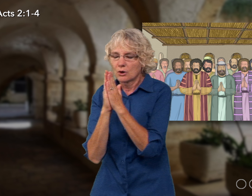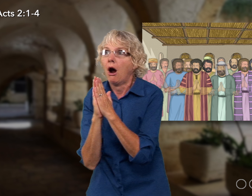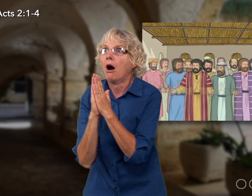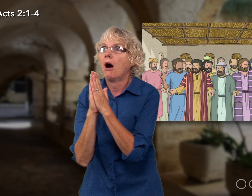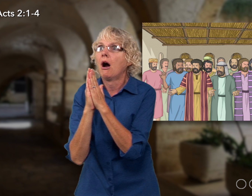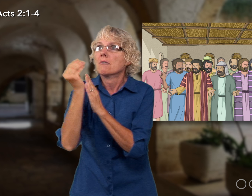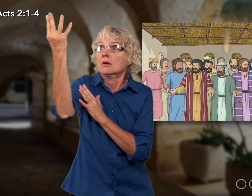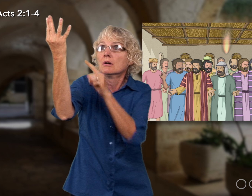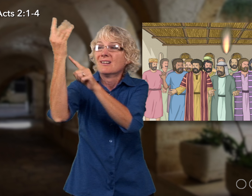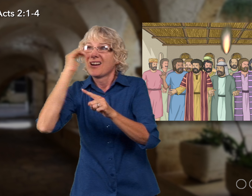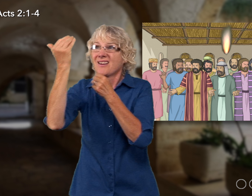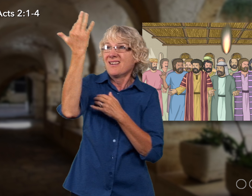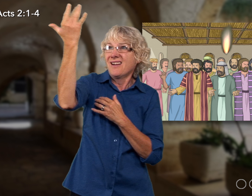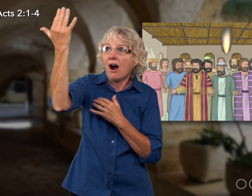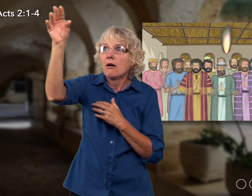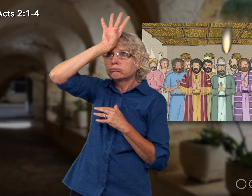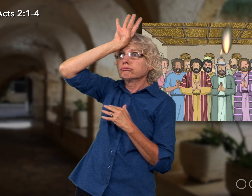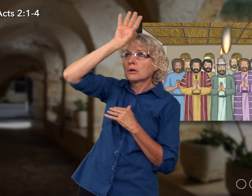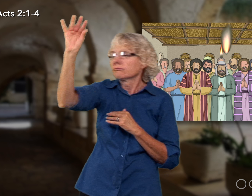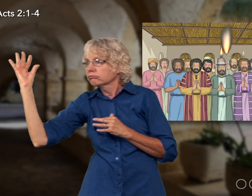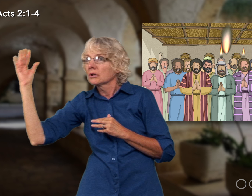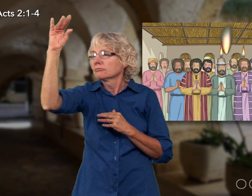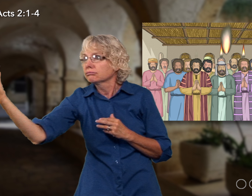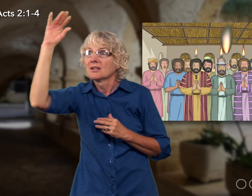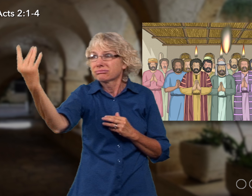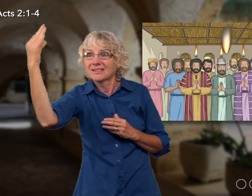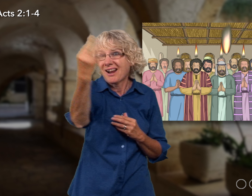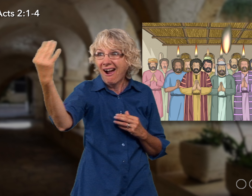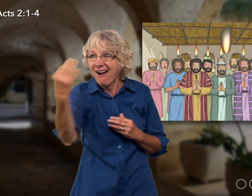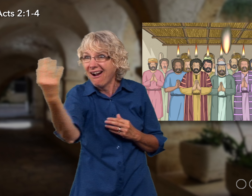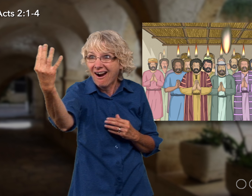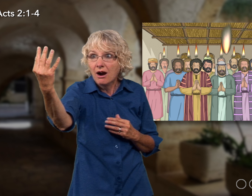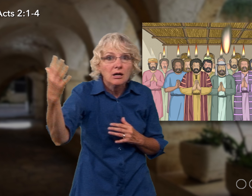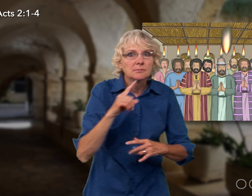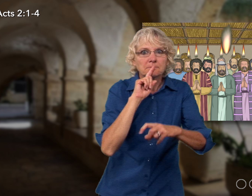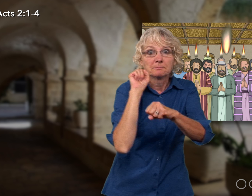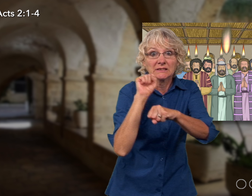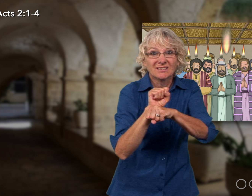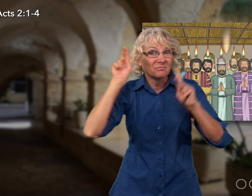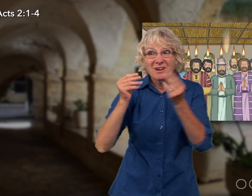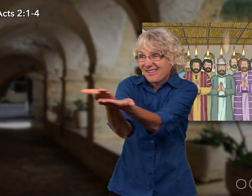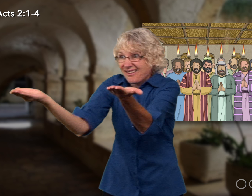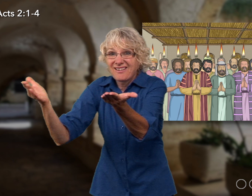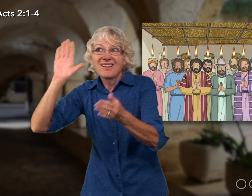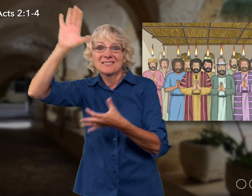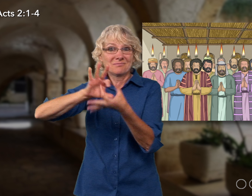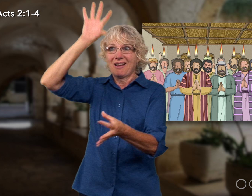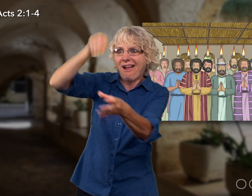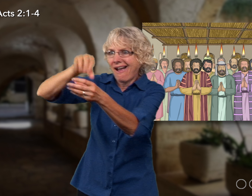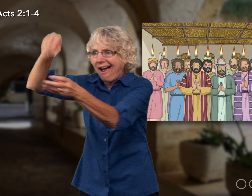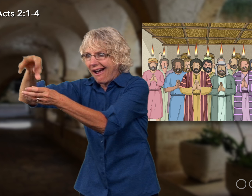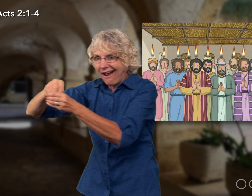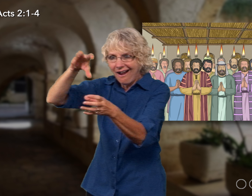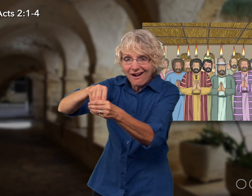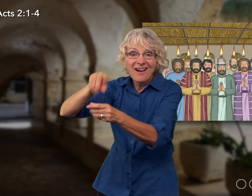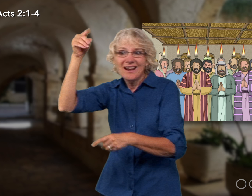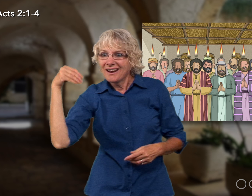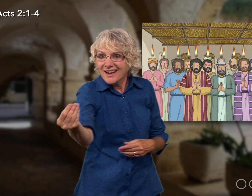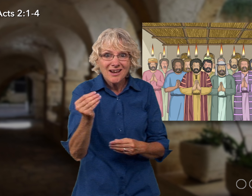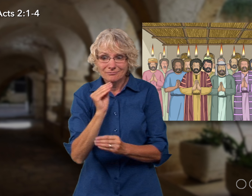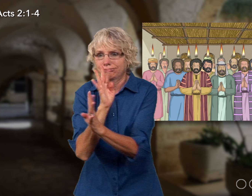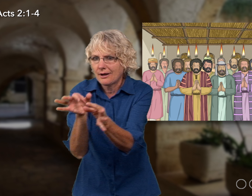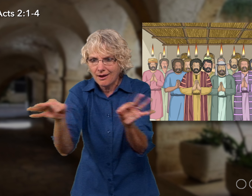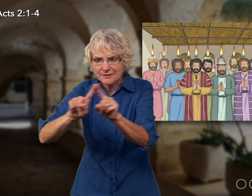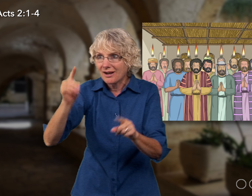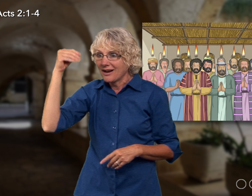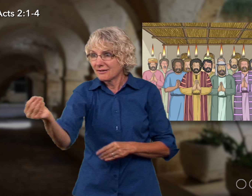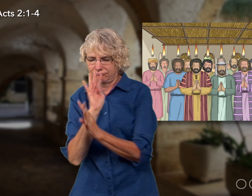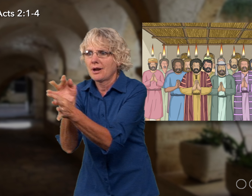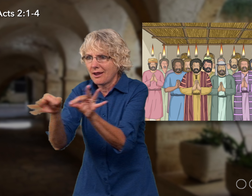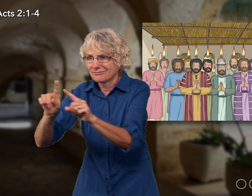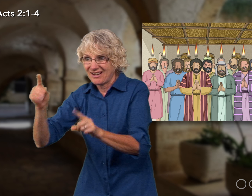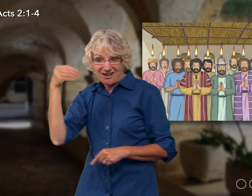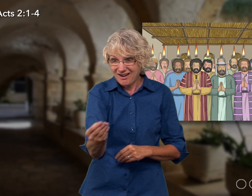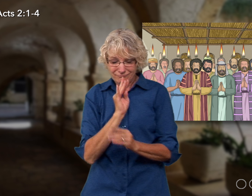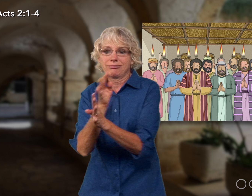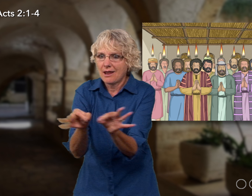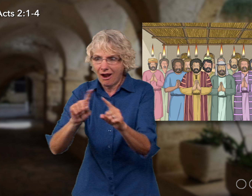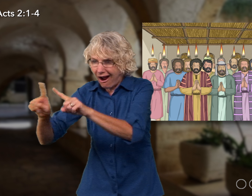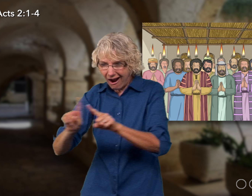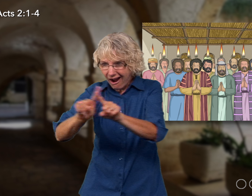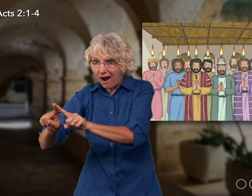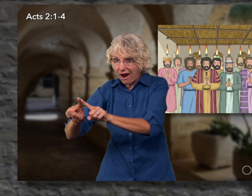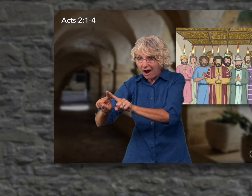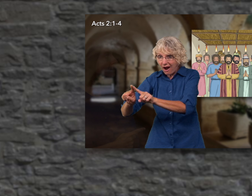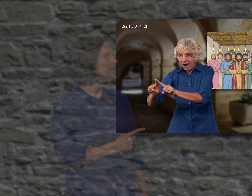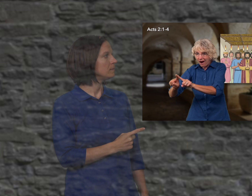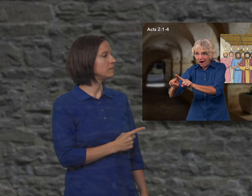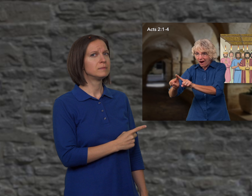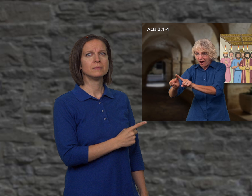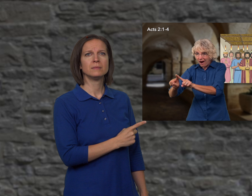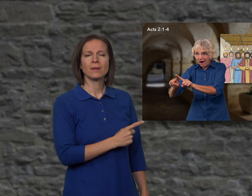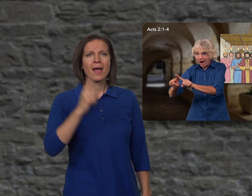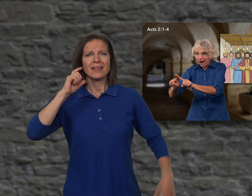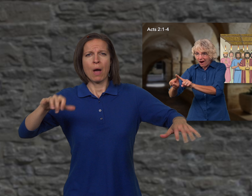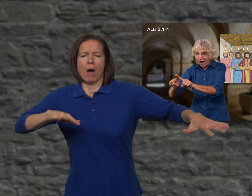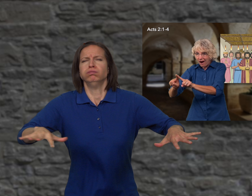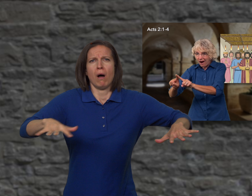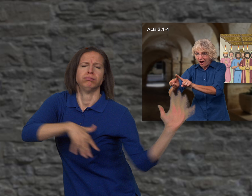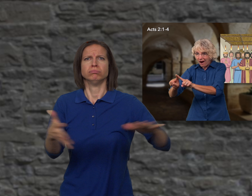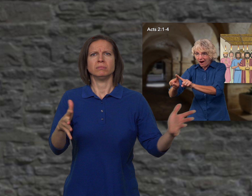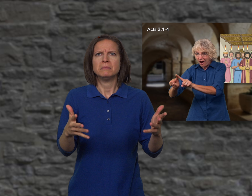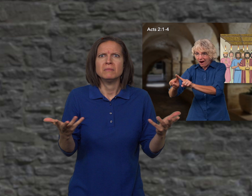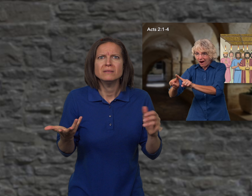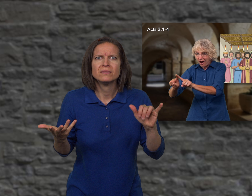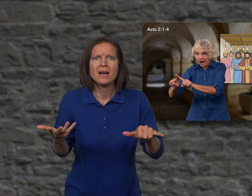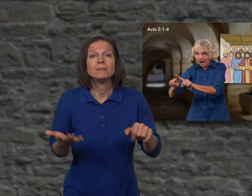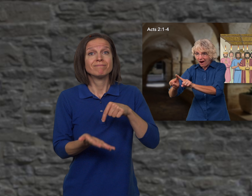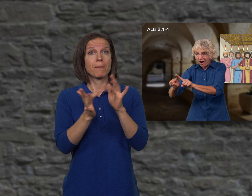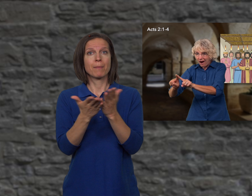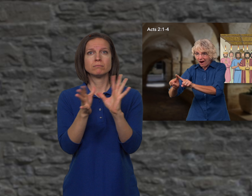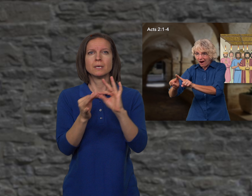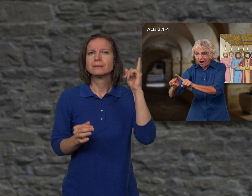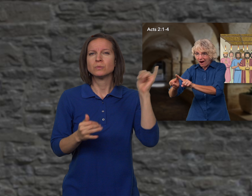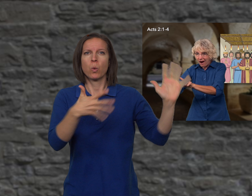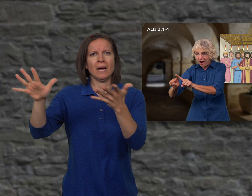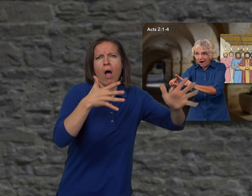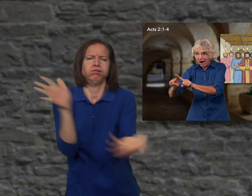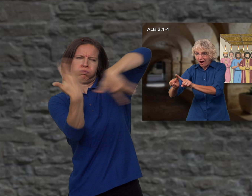They saw tongues like flames of fire that separated and came to rest on each of them.